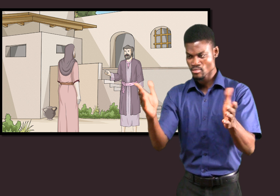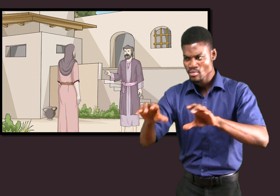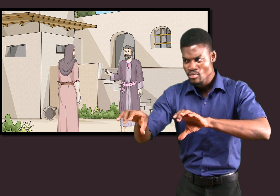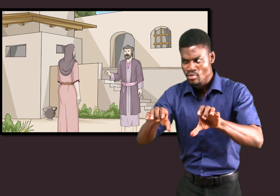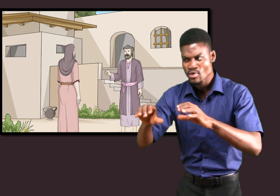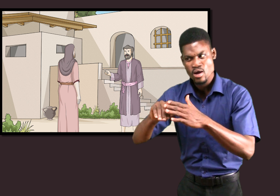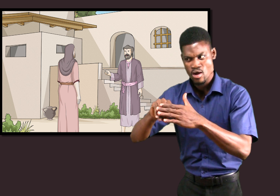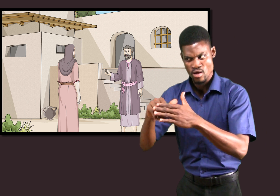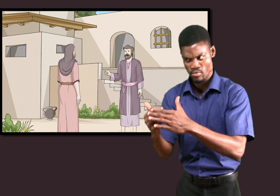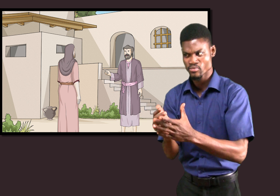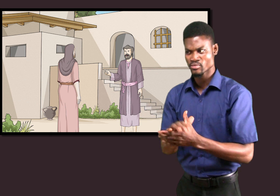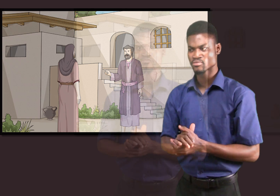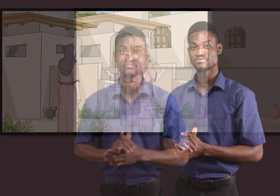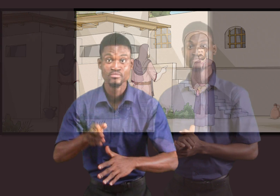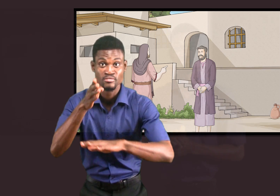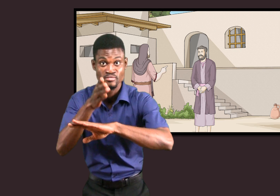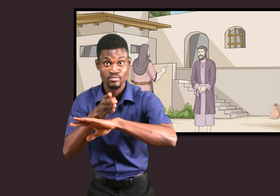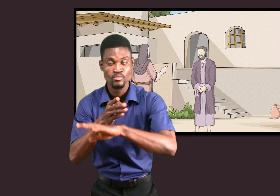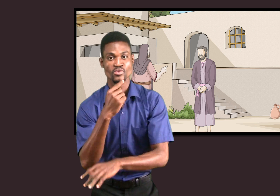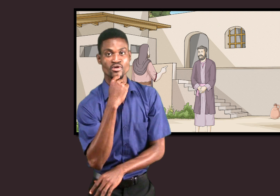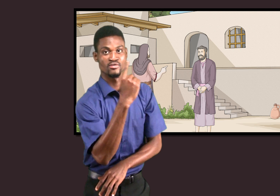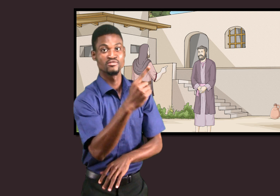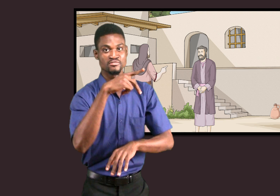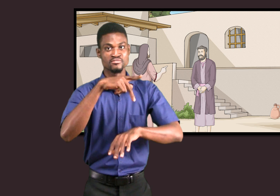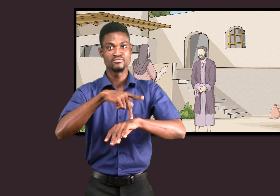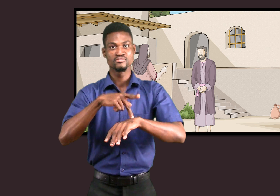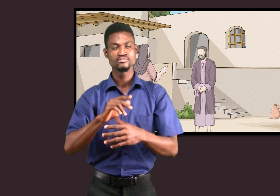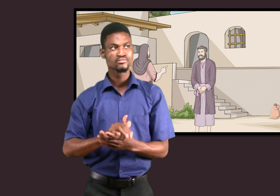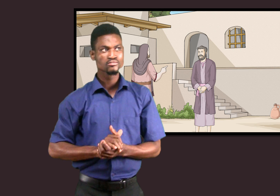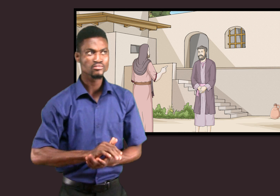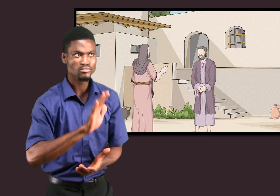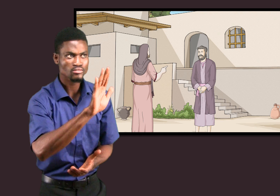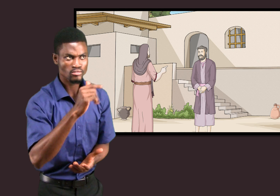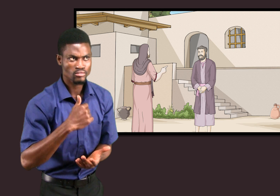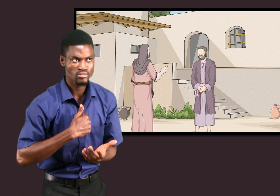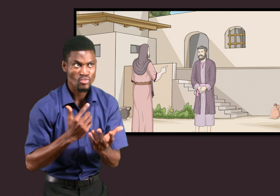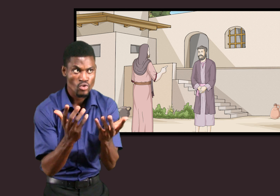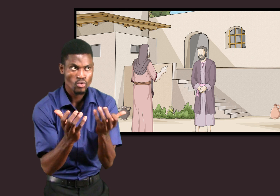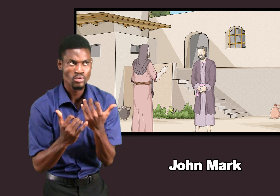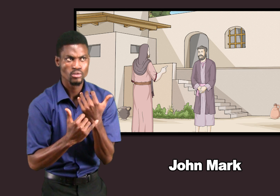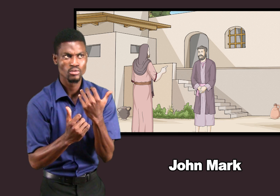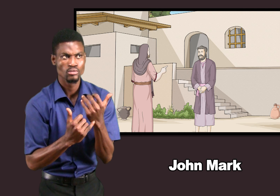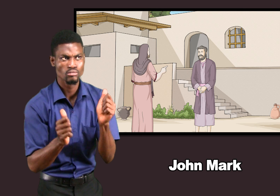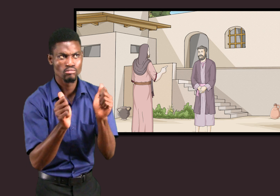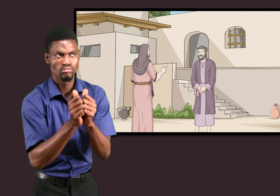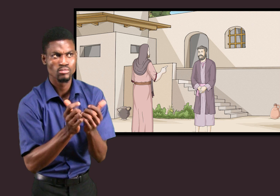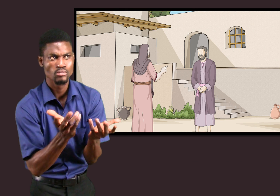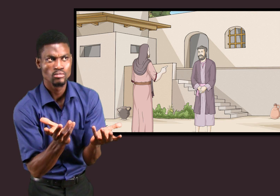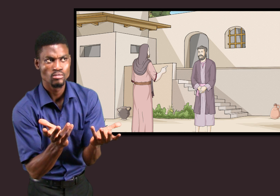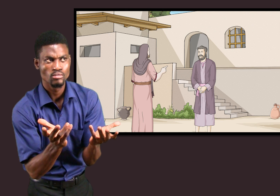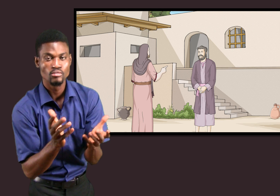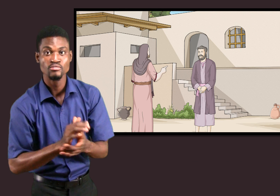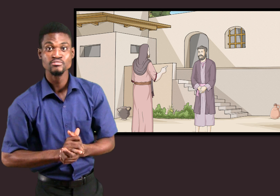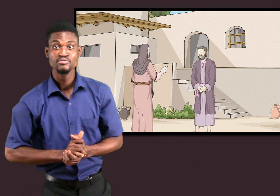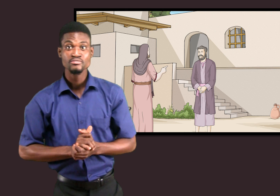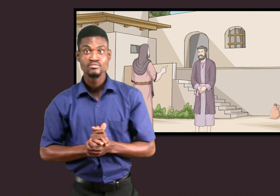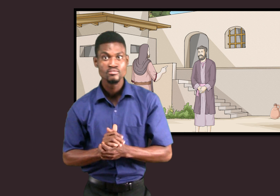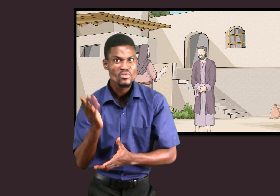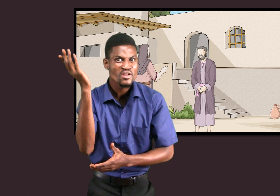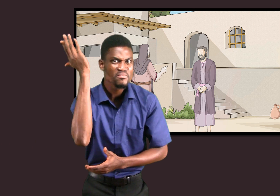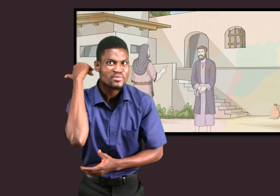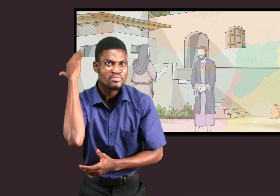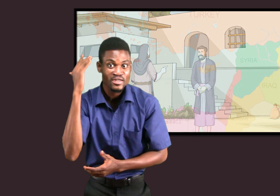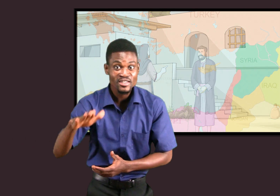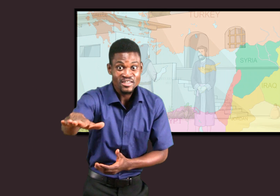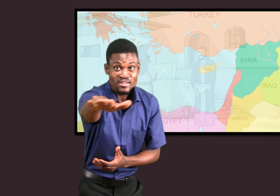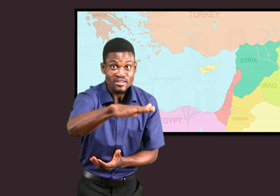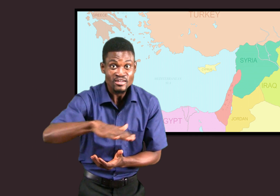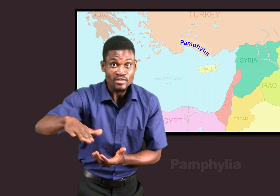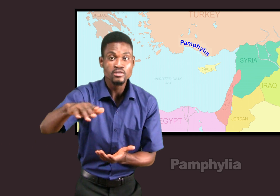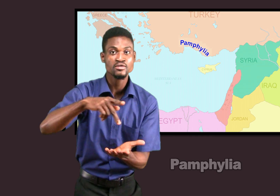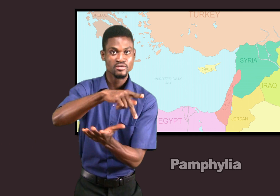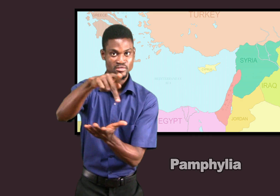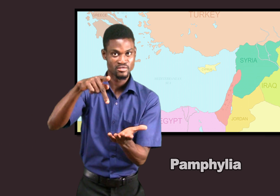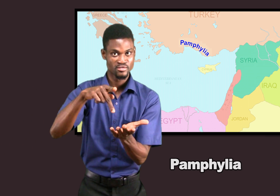Barnabas wanted to take John, also called Mark.